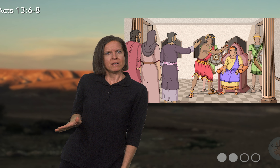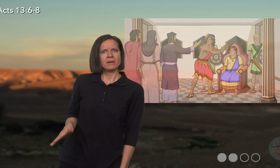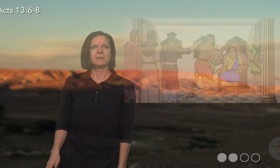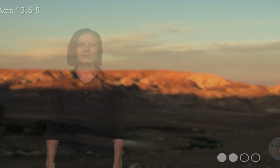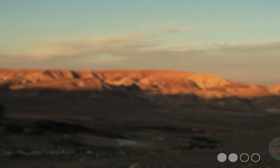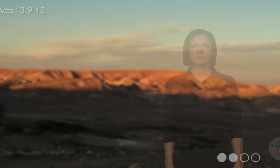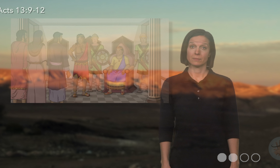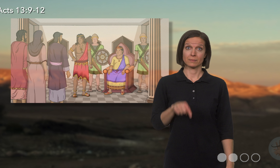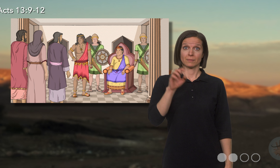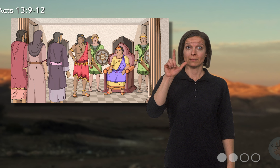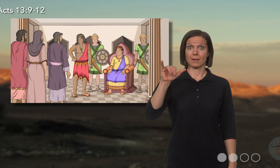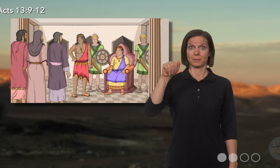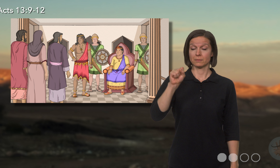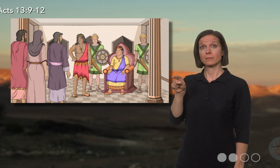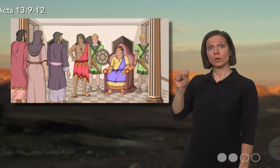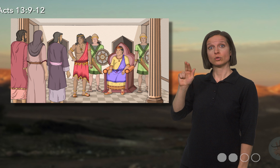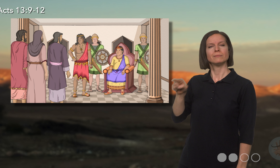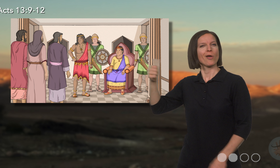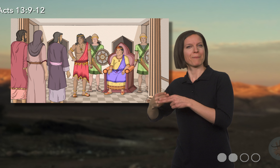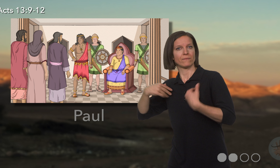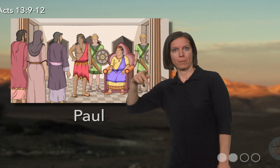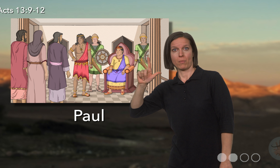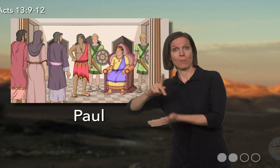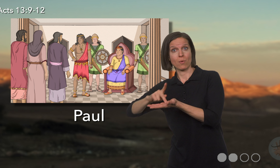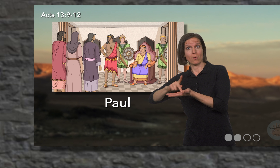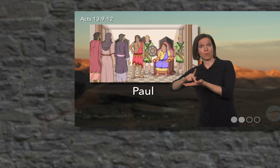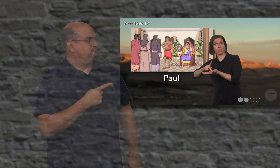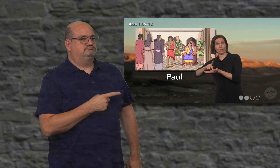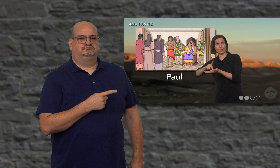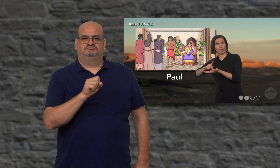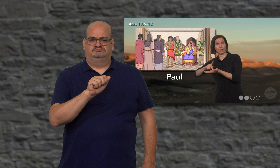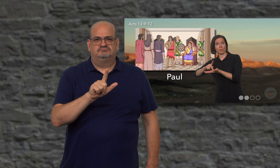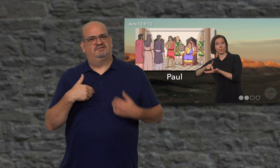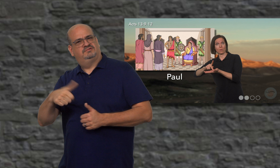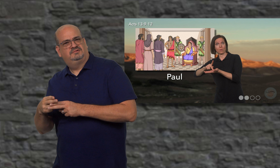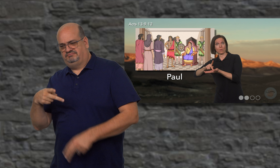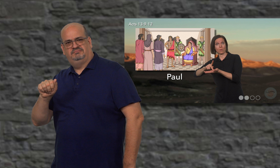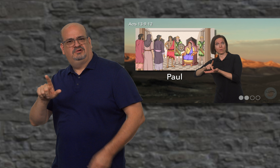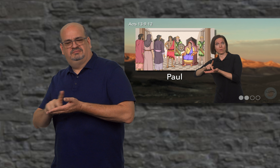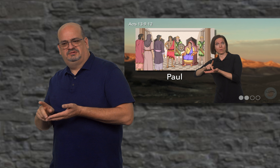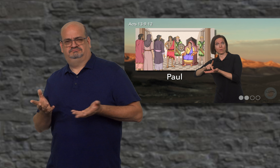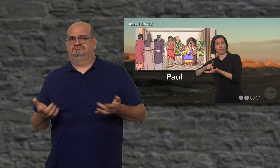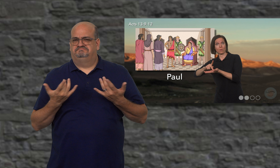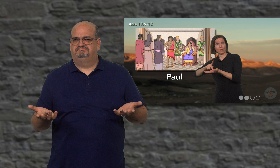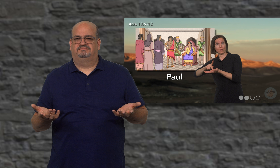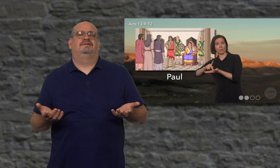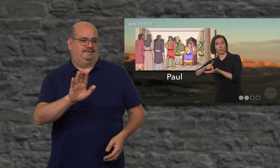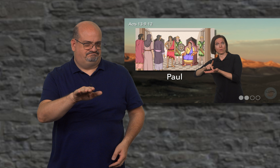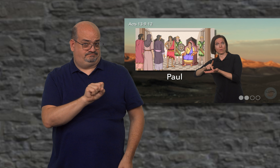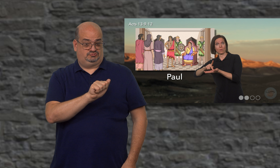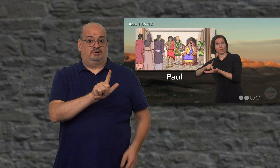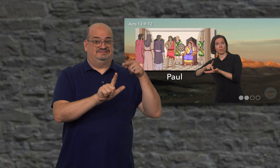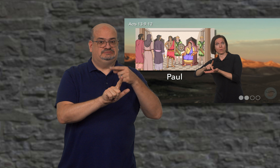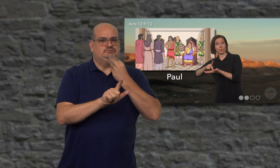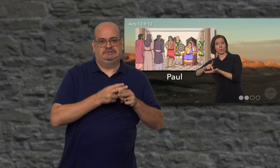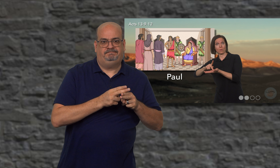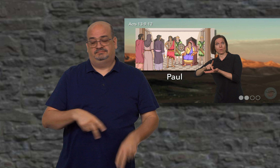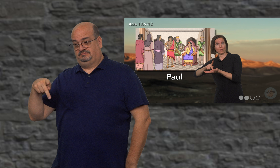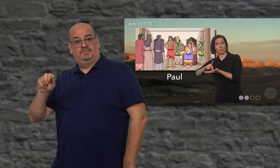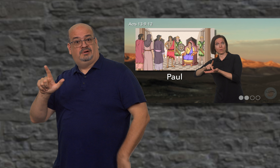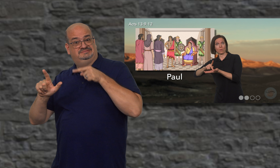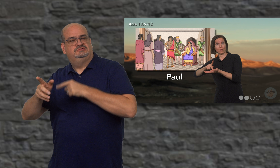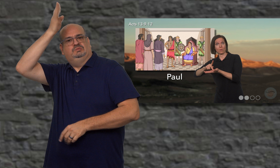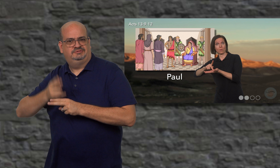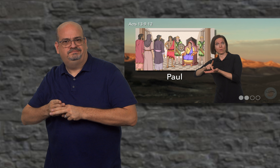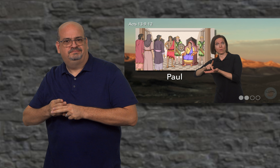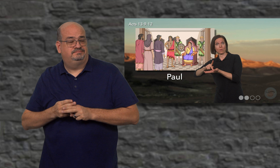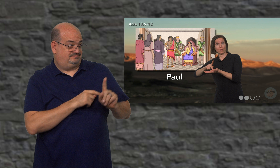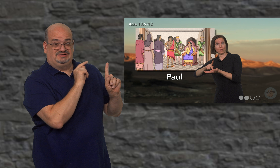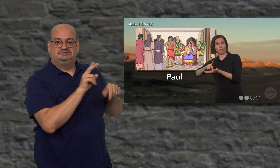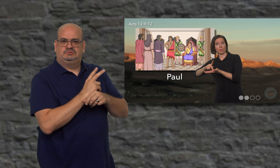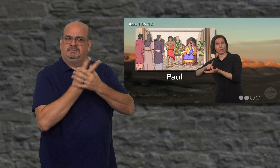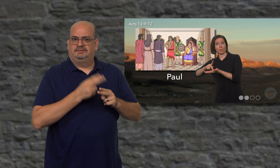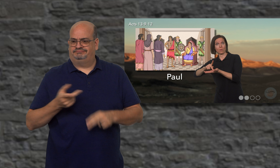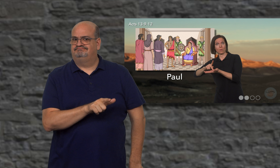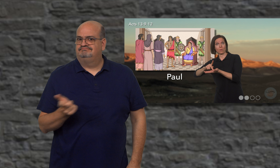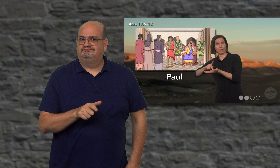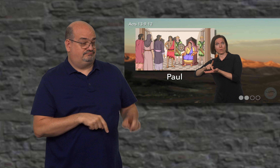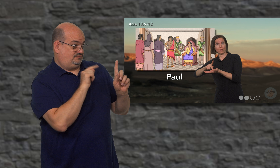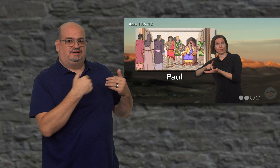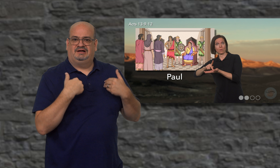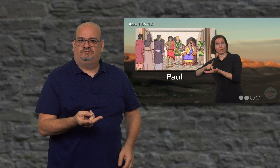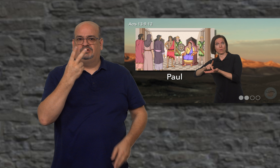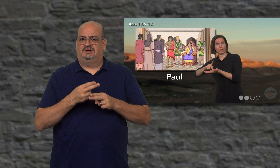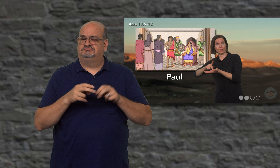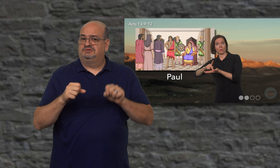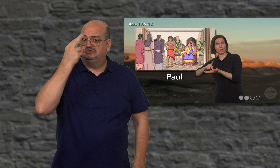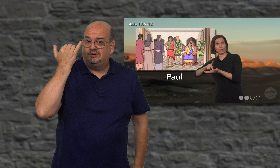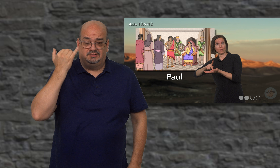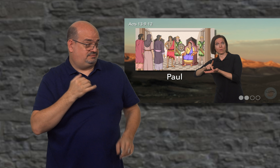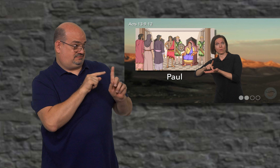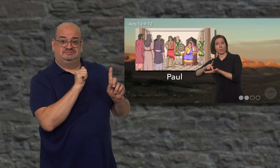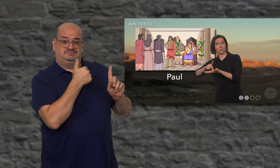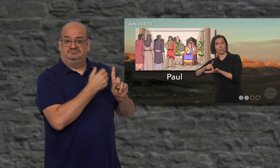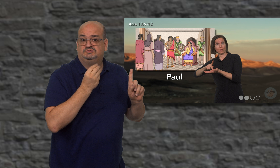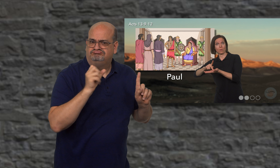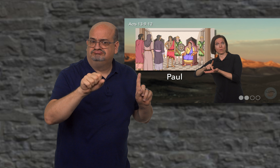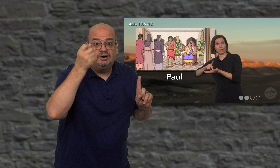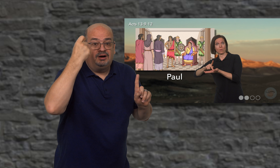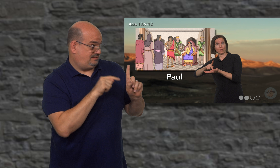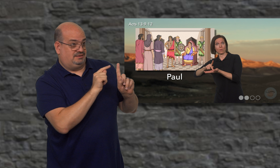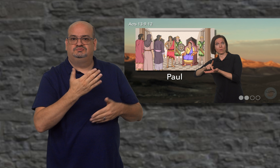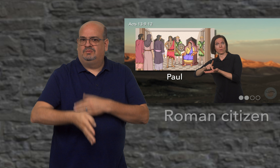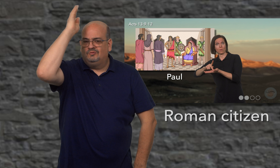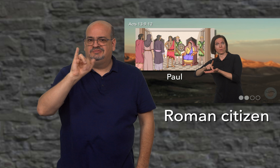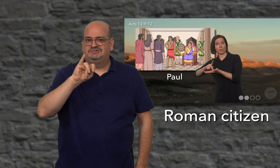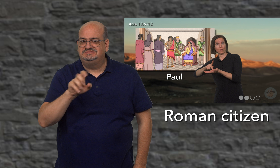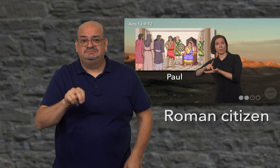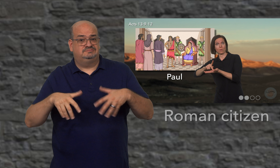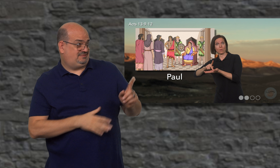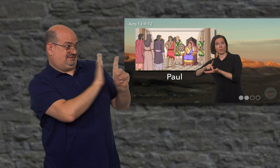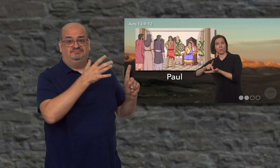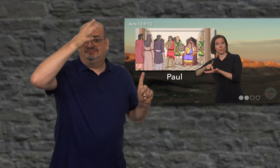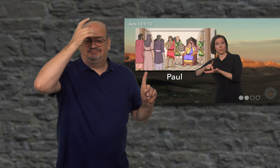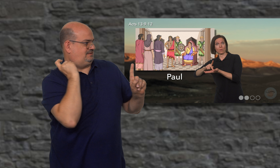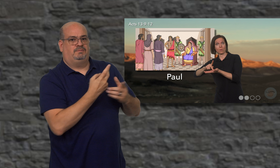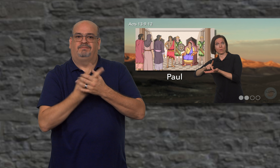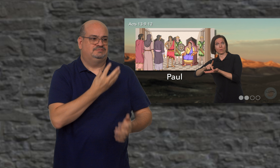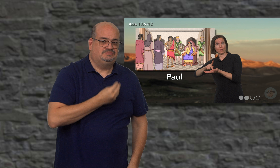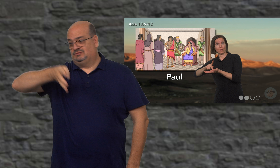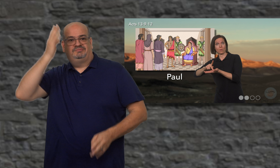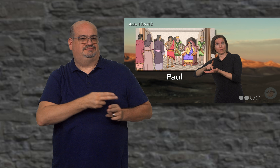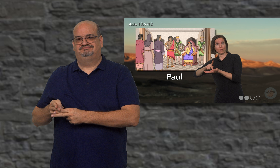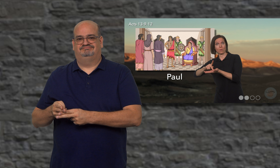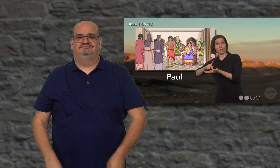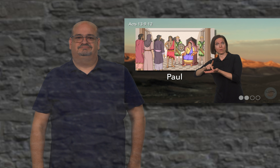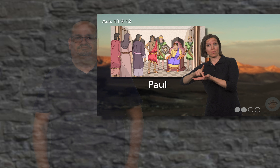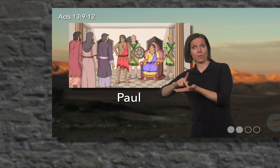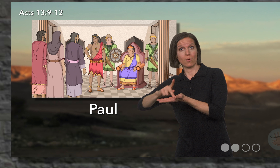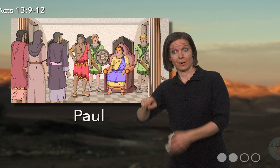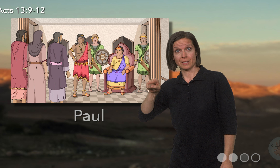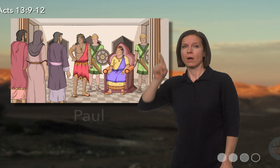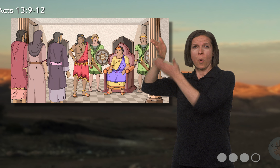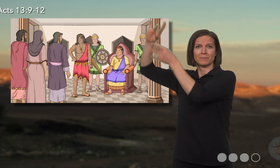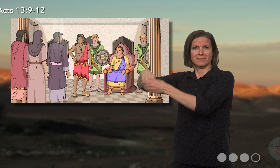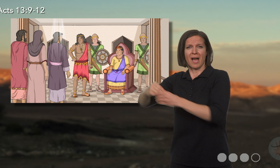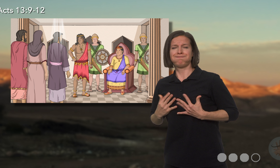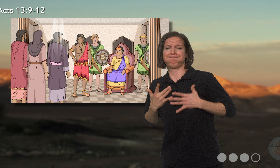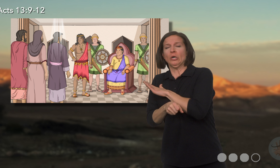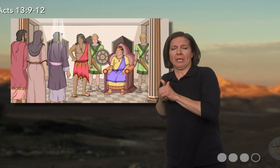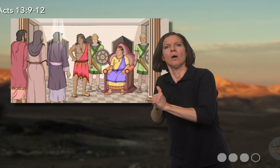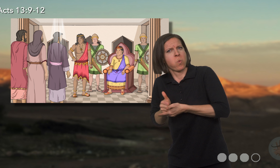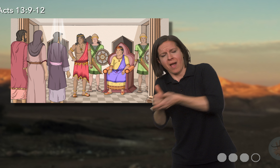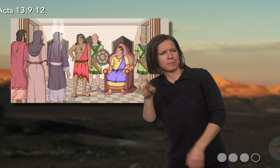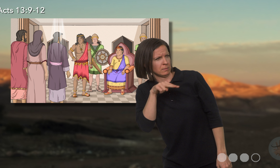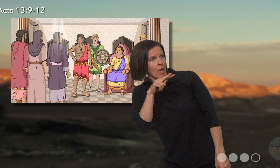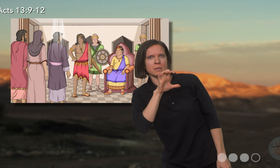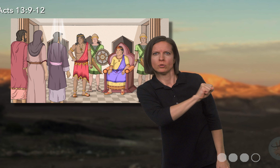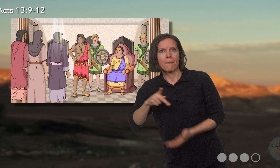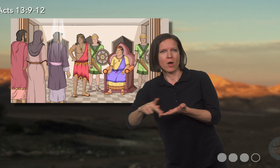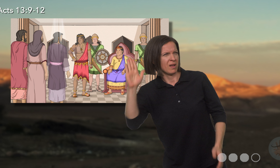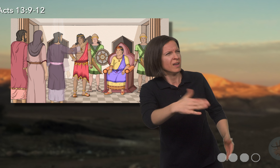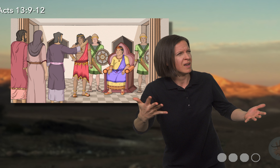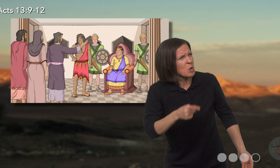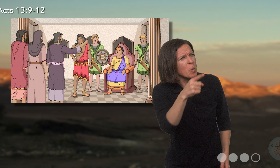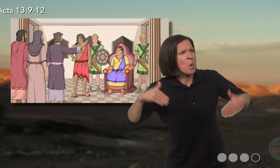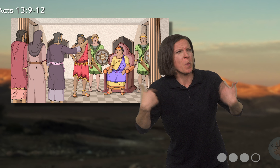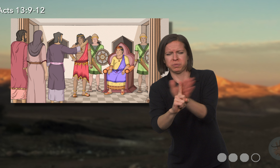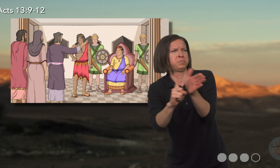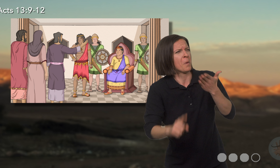Then Saul, who was also called Paul, filled with the Holy Spirit, looked directly at Elymas and said, “O child of the devil and enemy of all righteousness, you are full of all kinds of deceit and trickery!